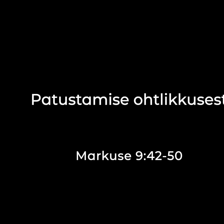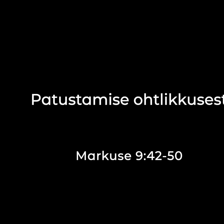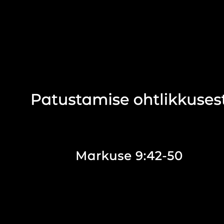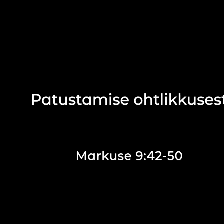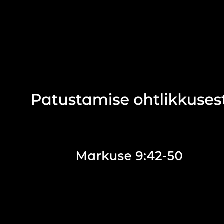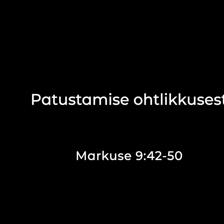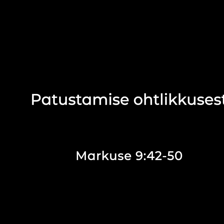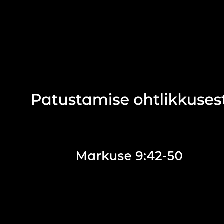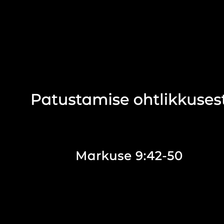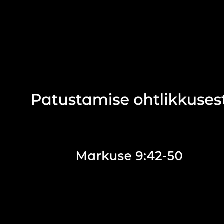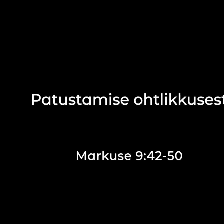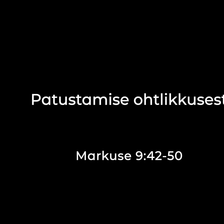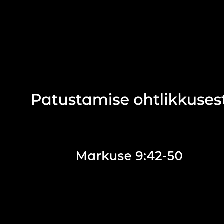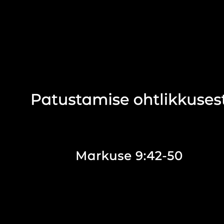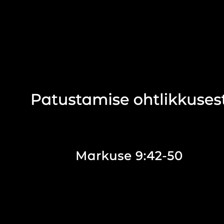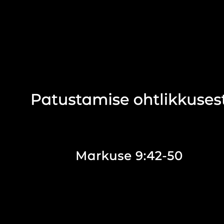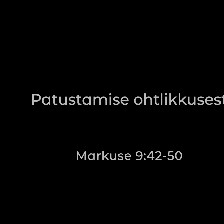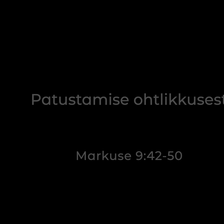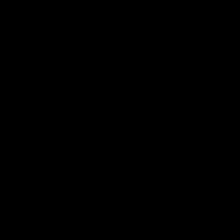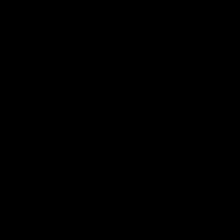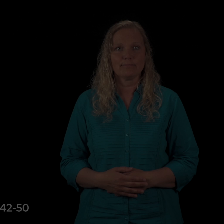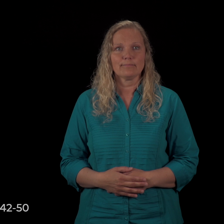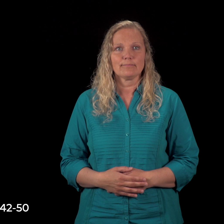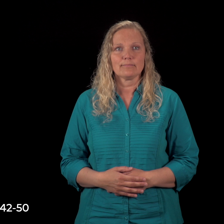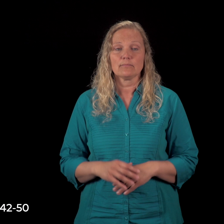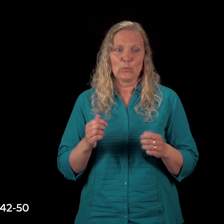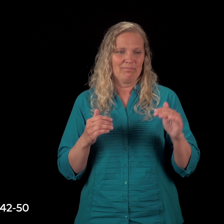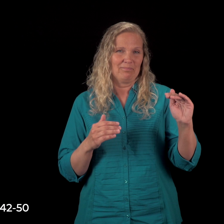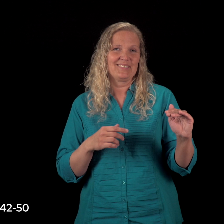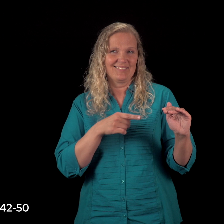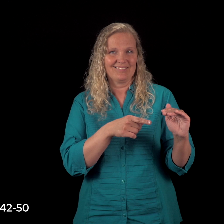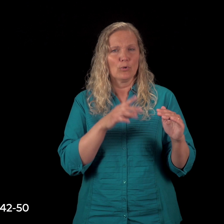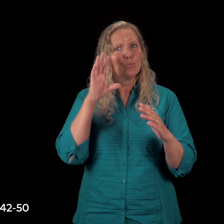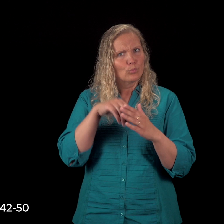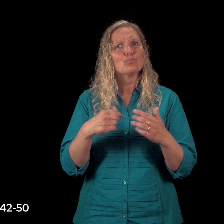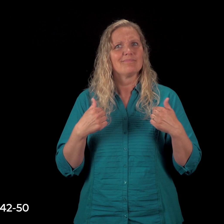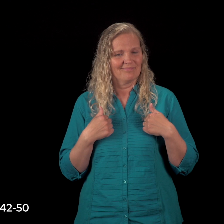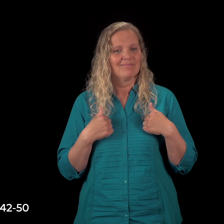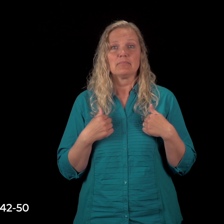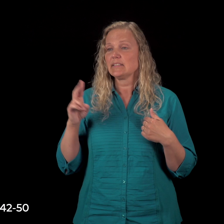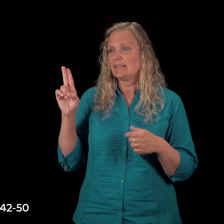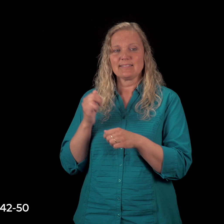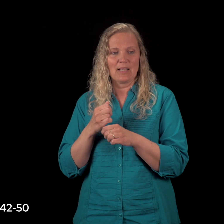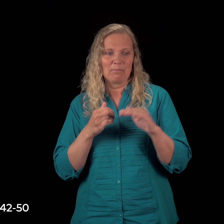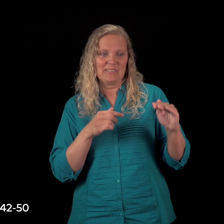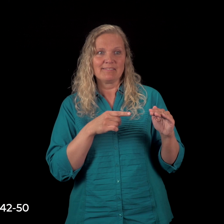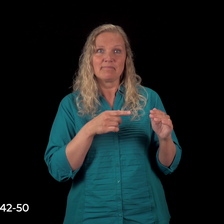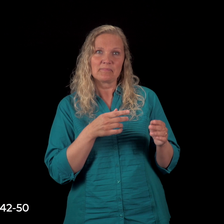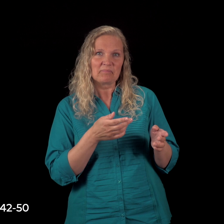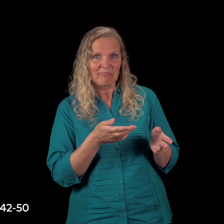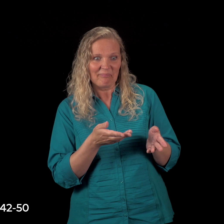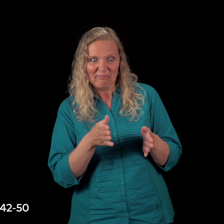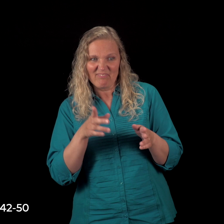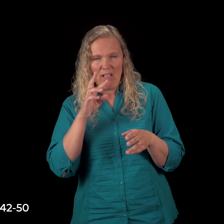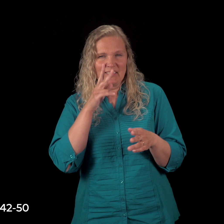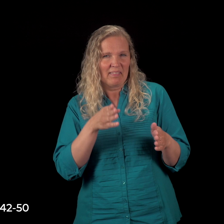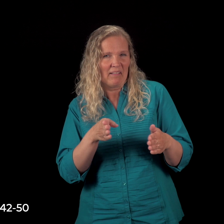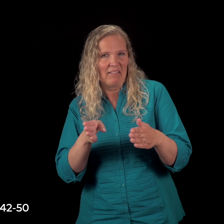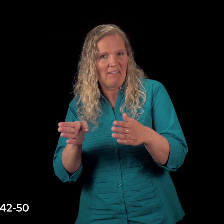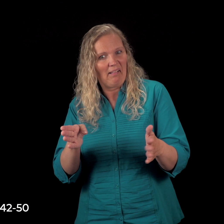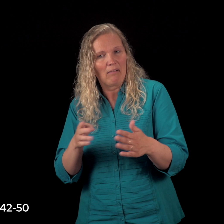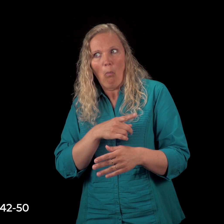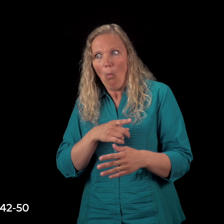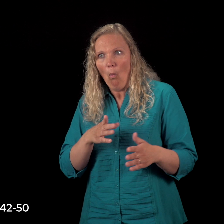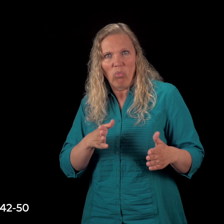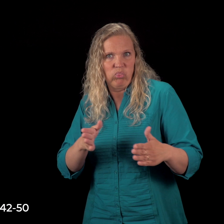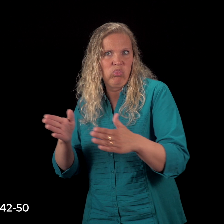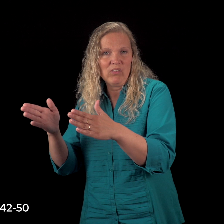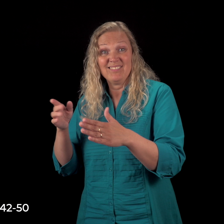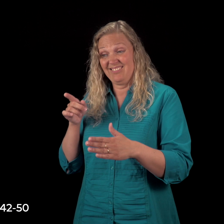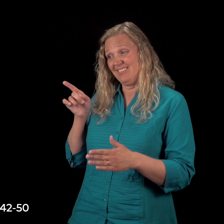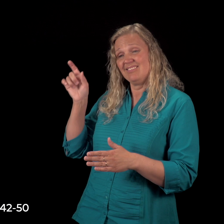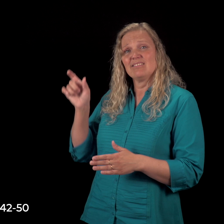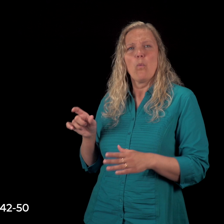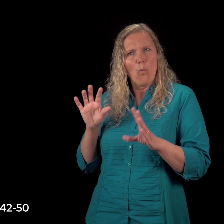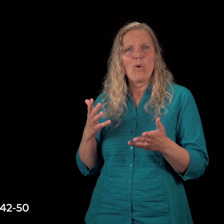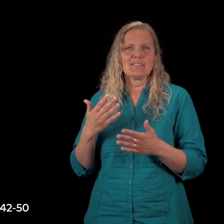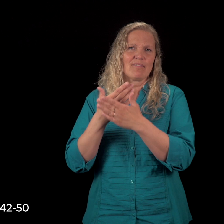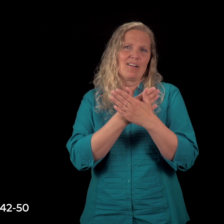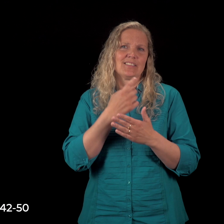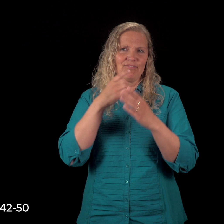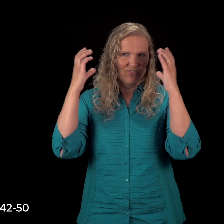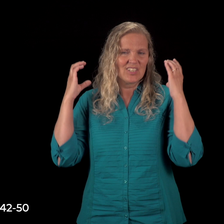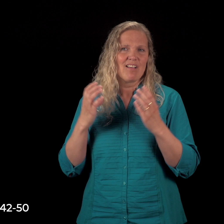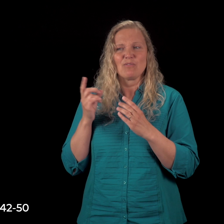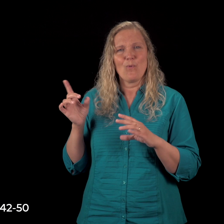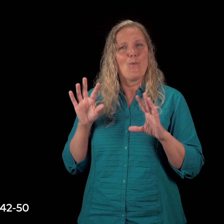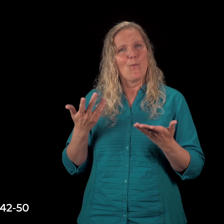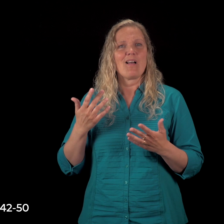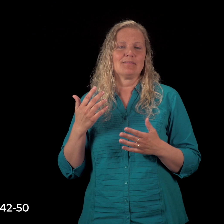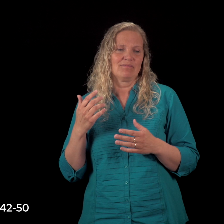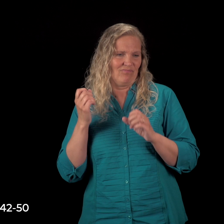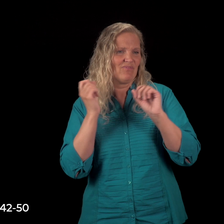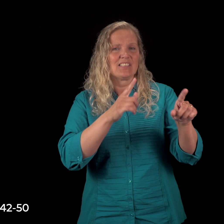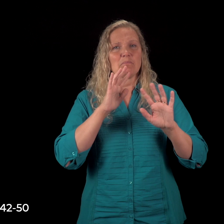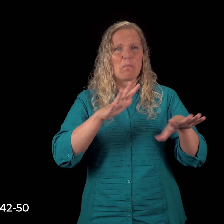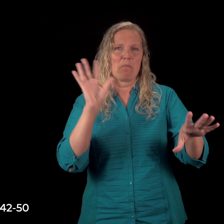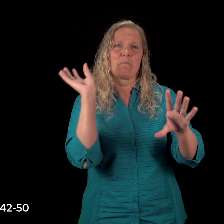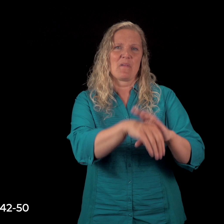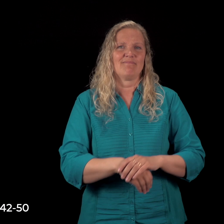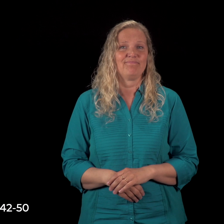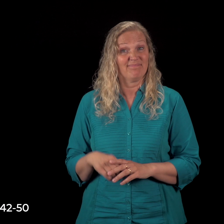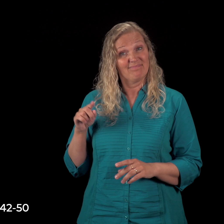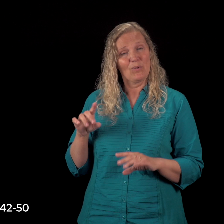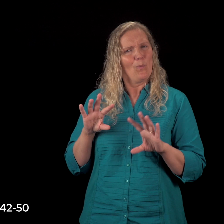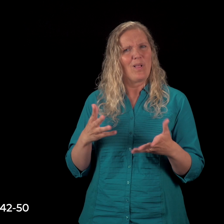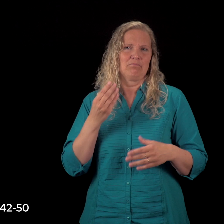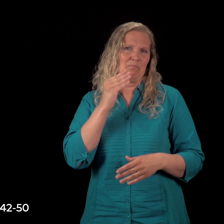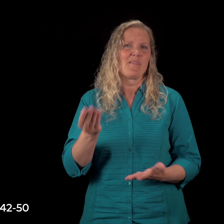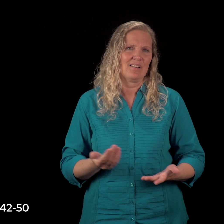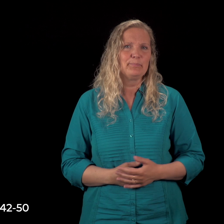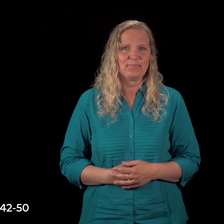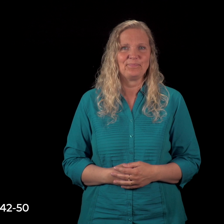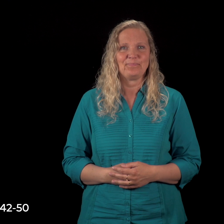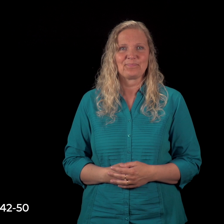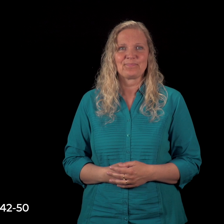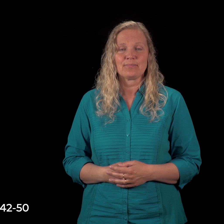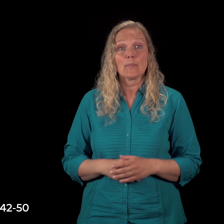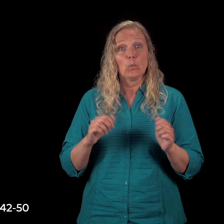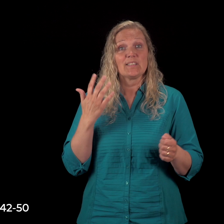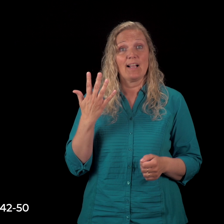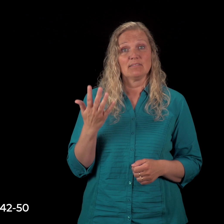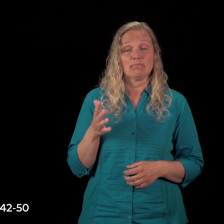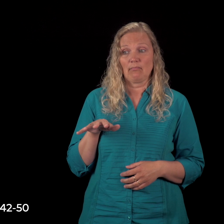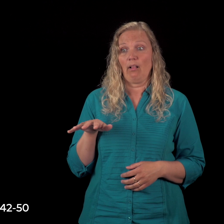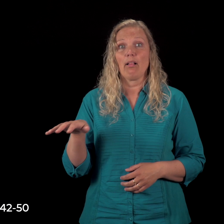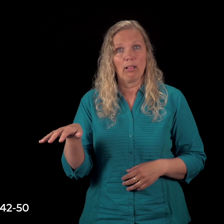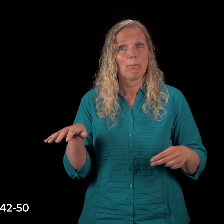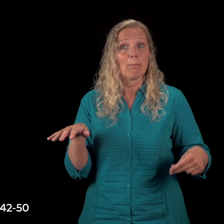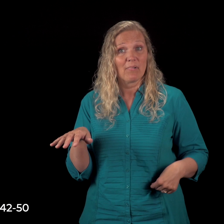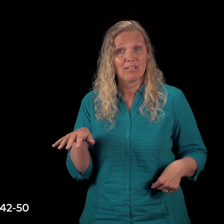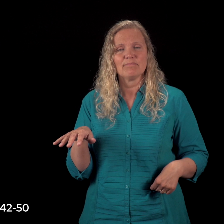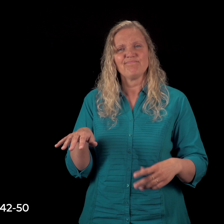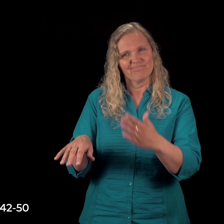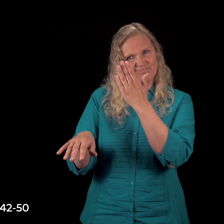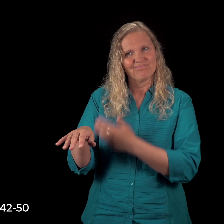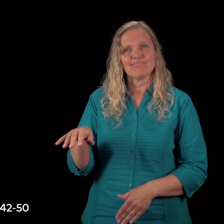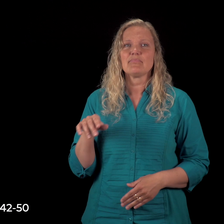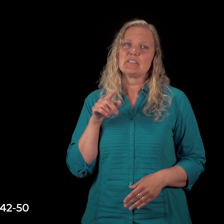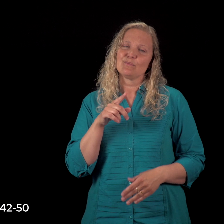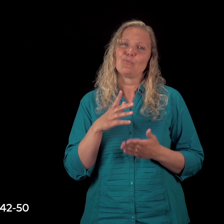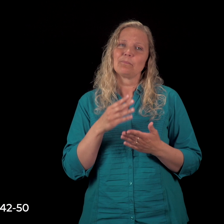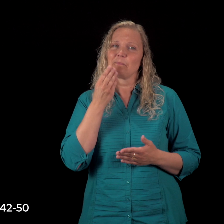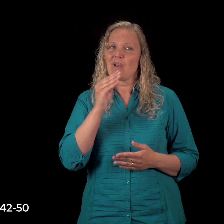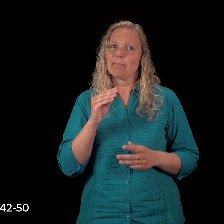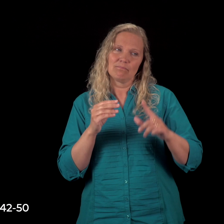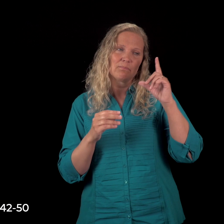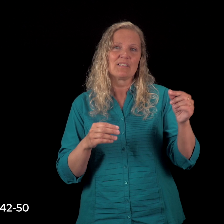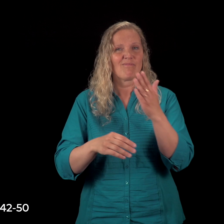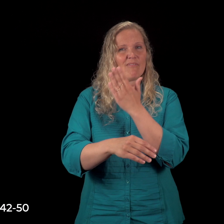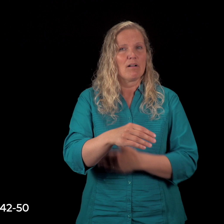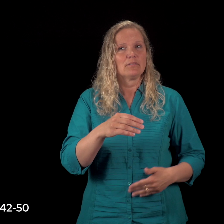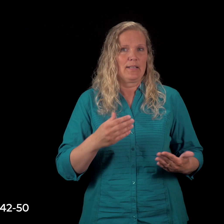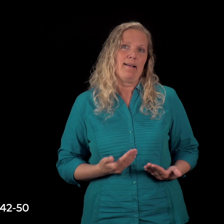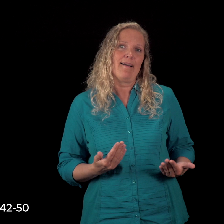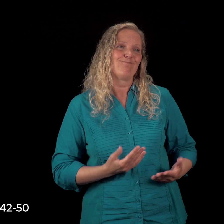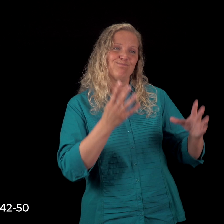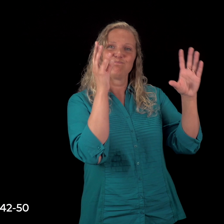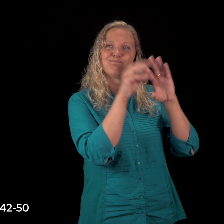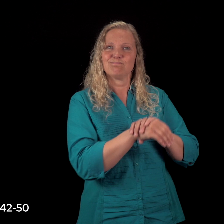But if anyone causes one of these little ones who believe in Me to stumble, it would be better for him to have a large millstone hung around his neck and to be thrown into the sea. If your hand causes you to sin, cut it off.